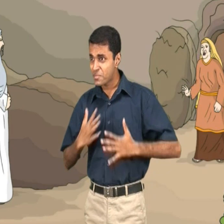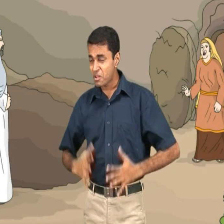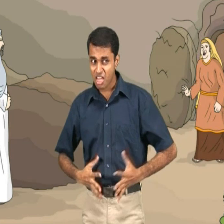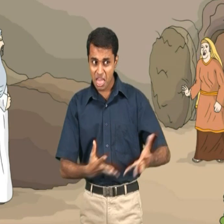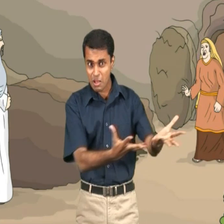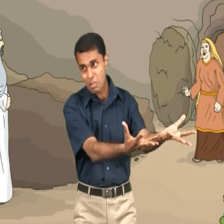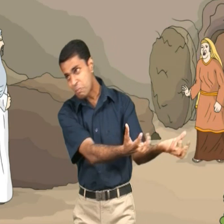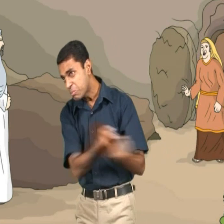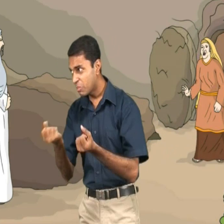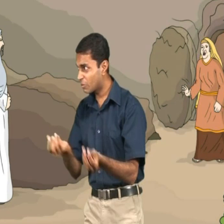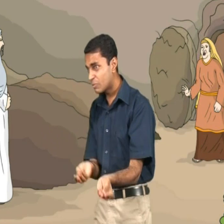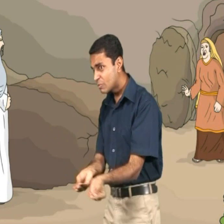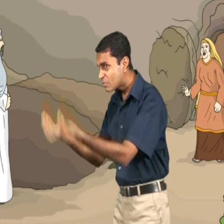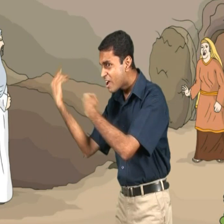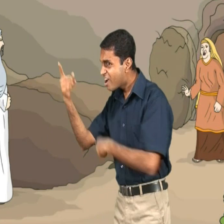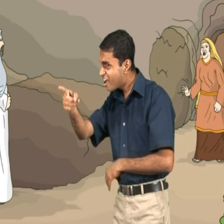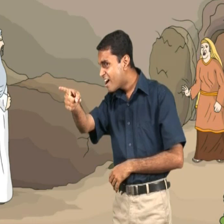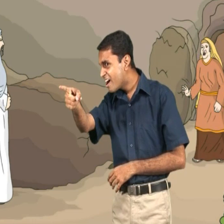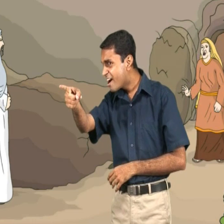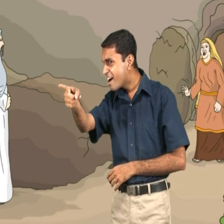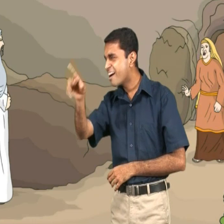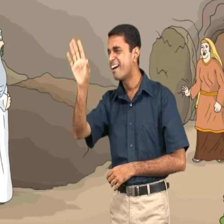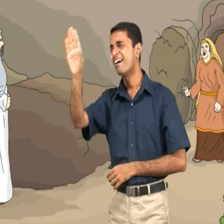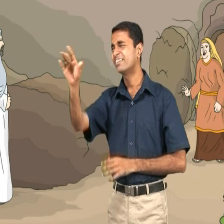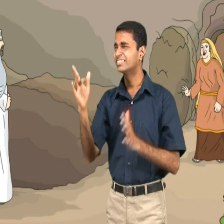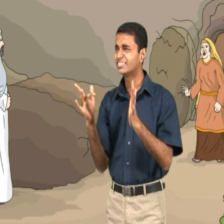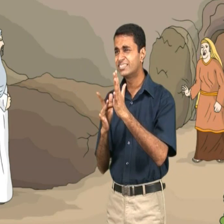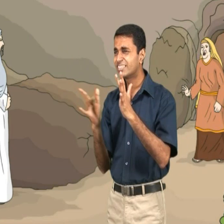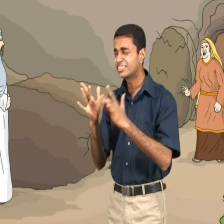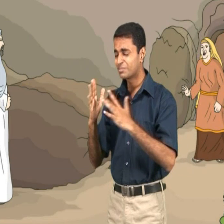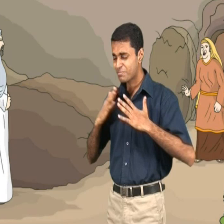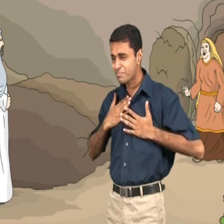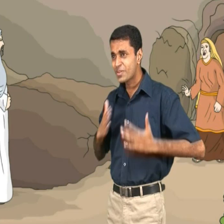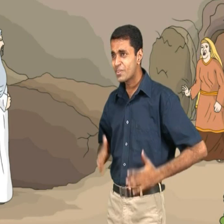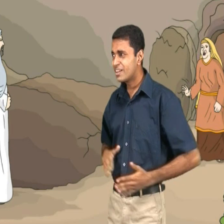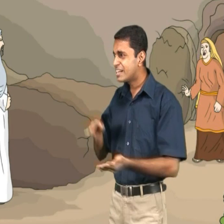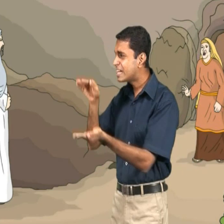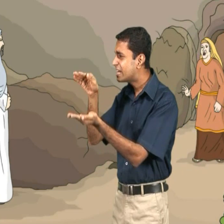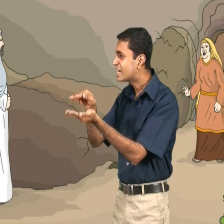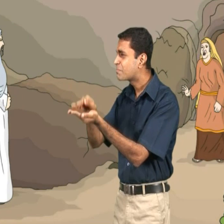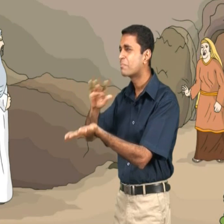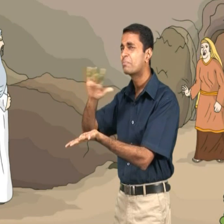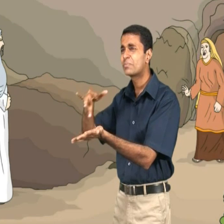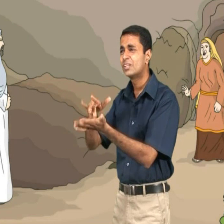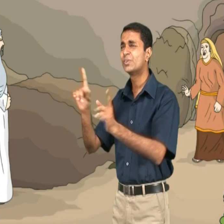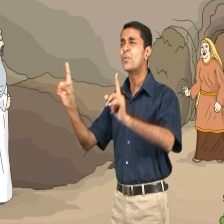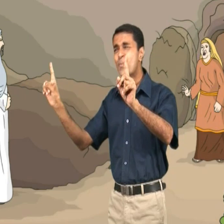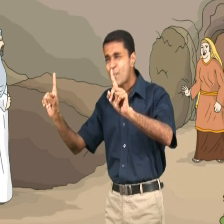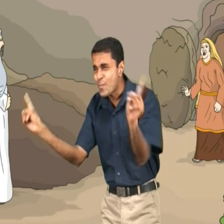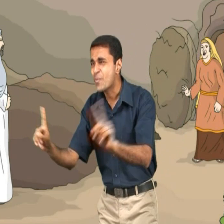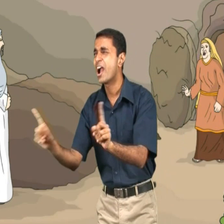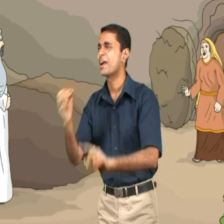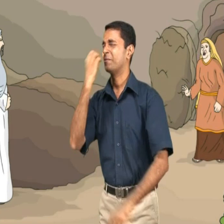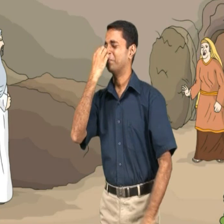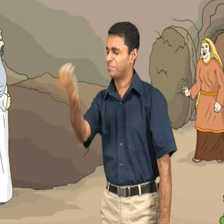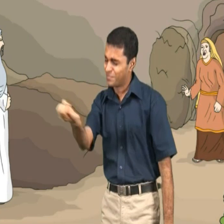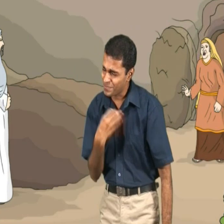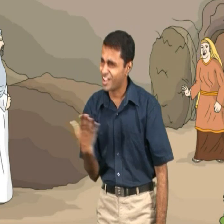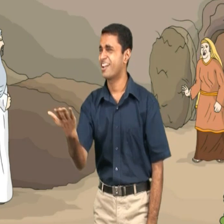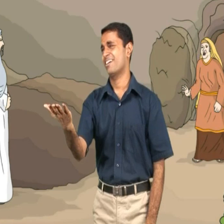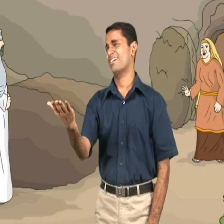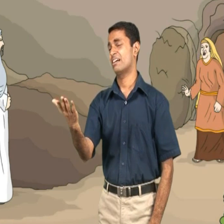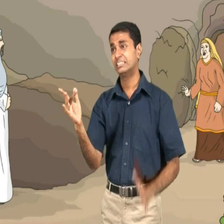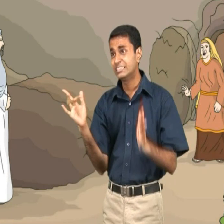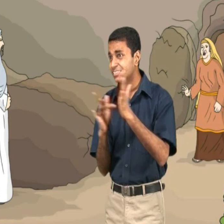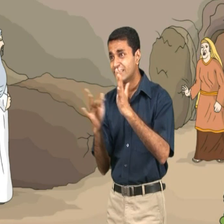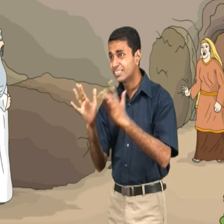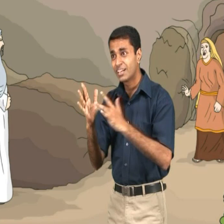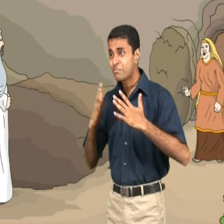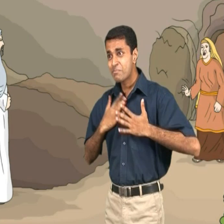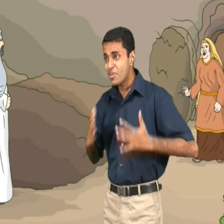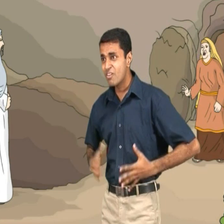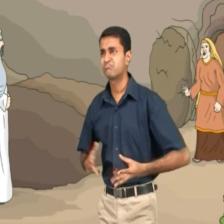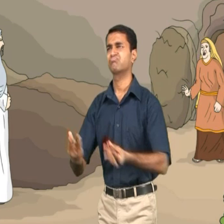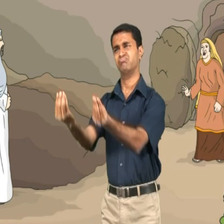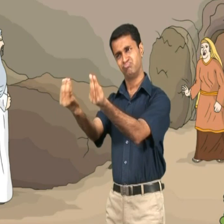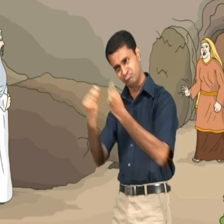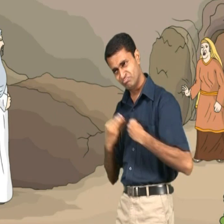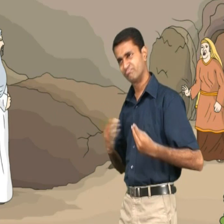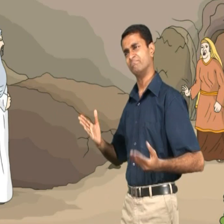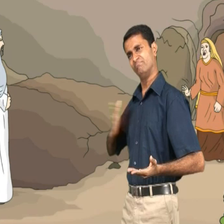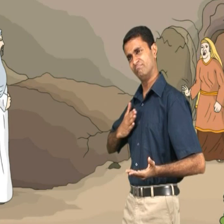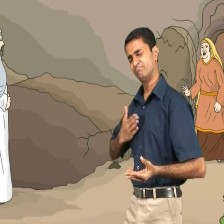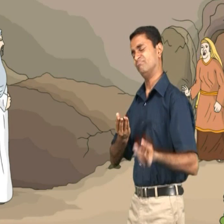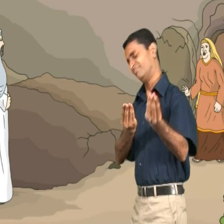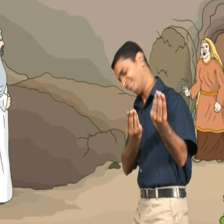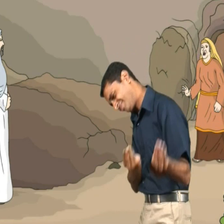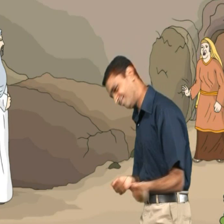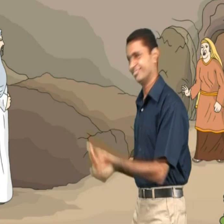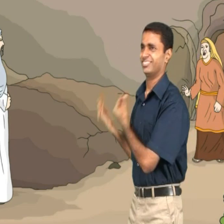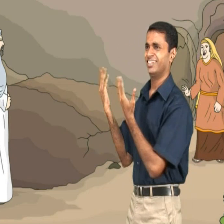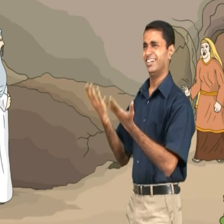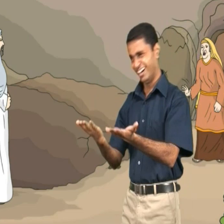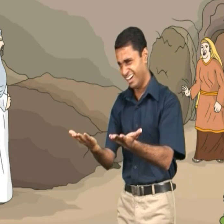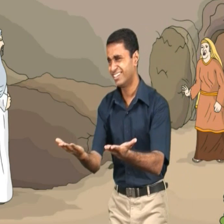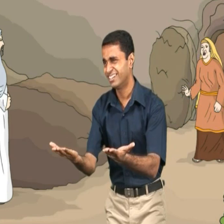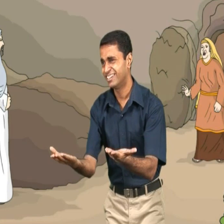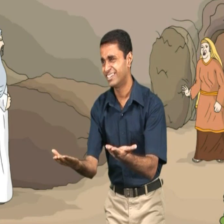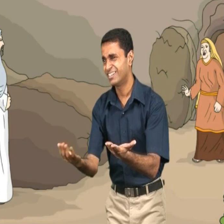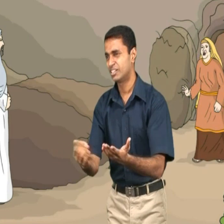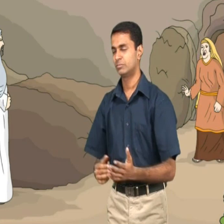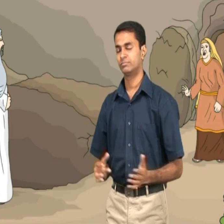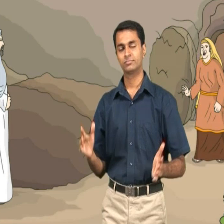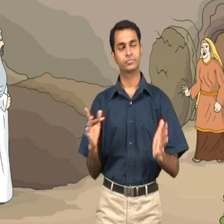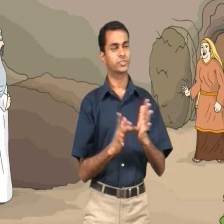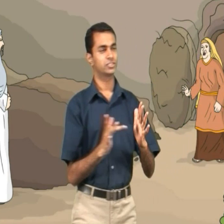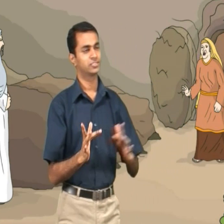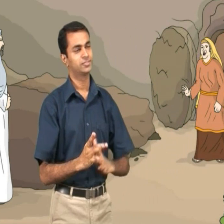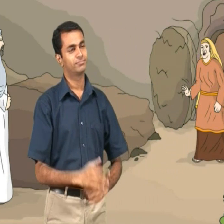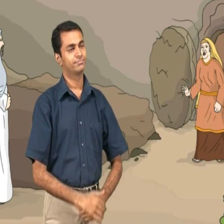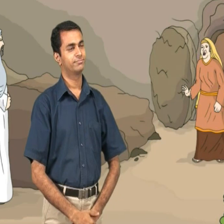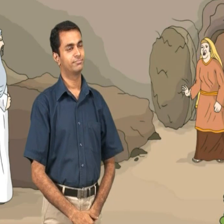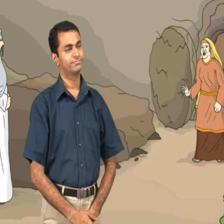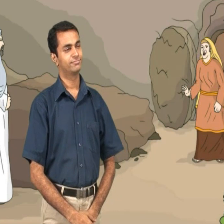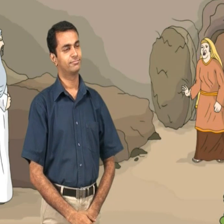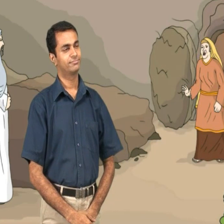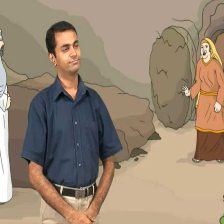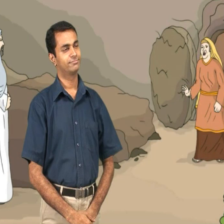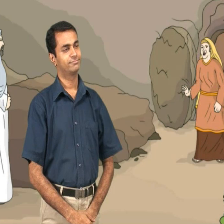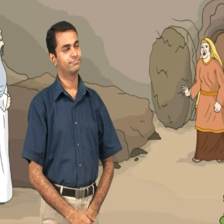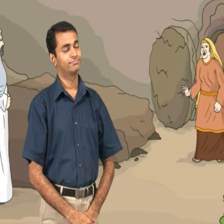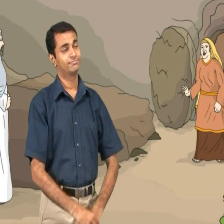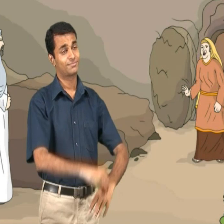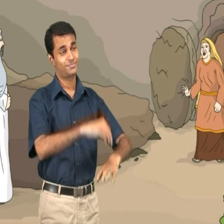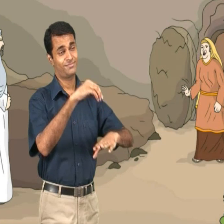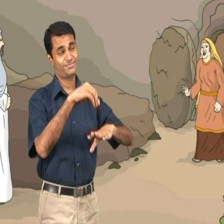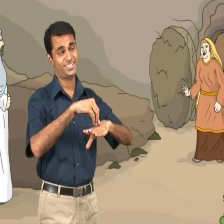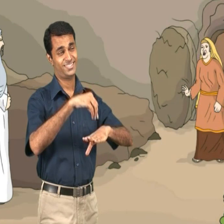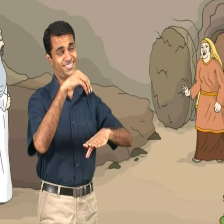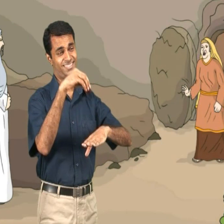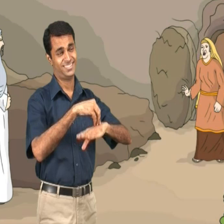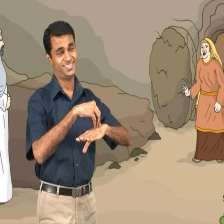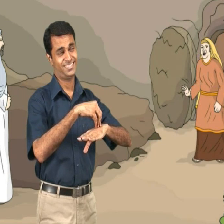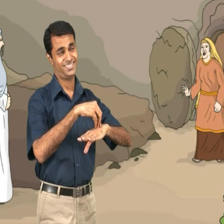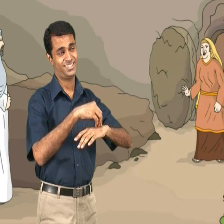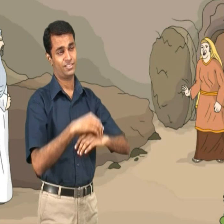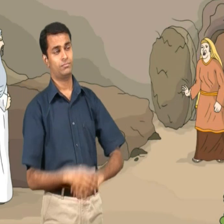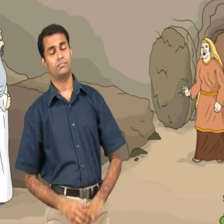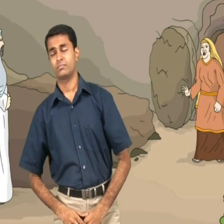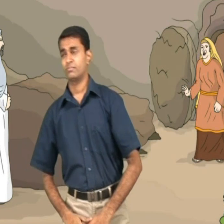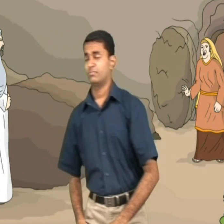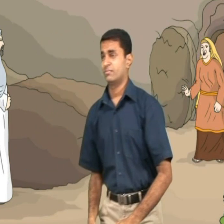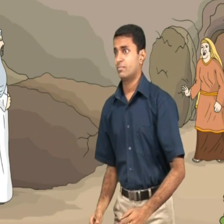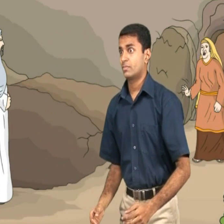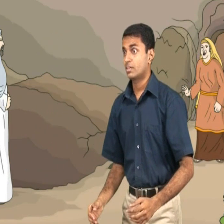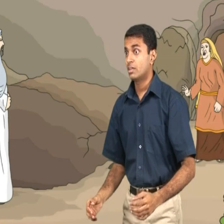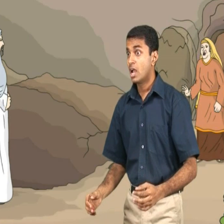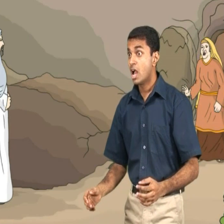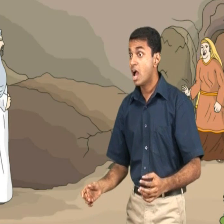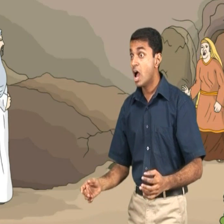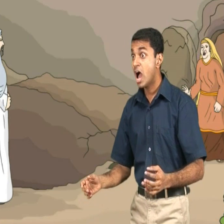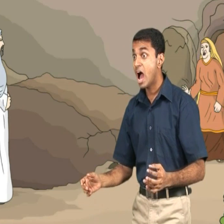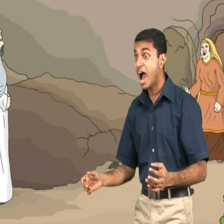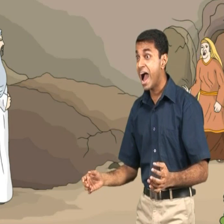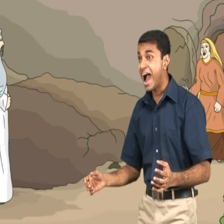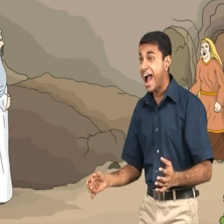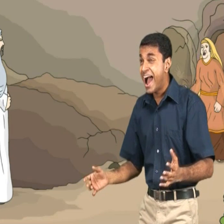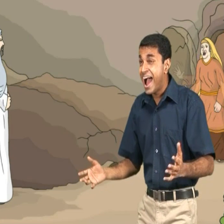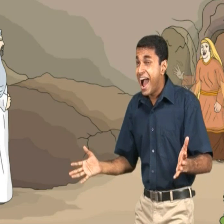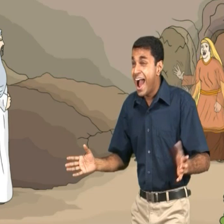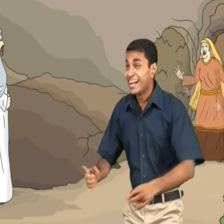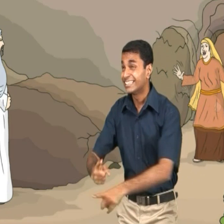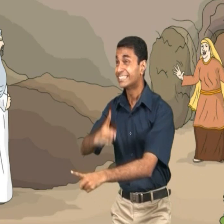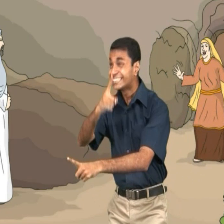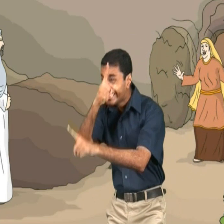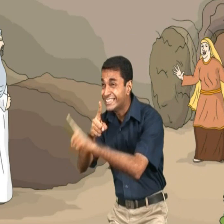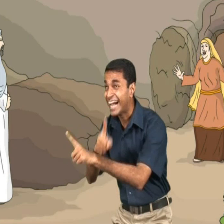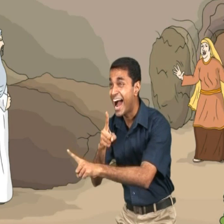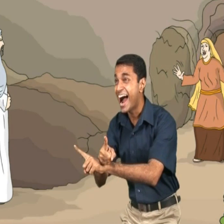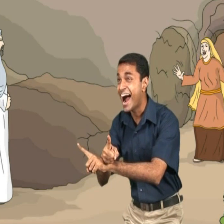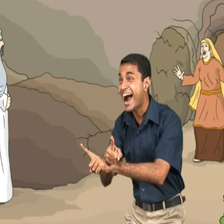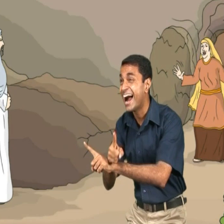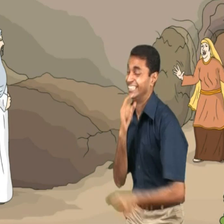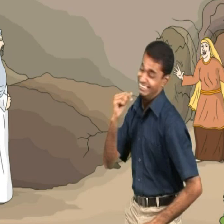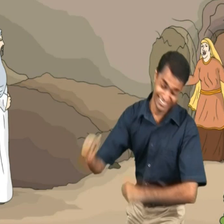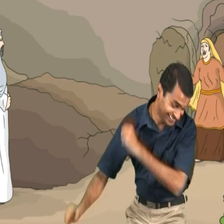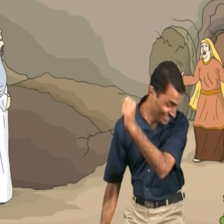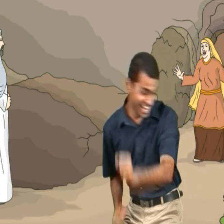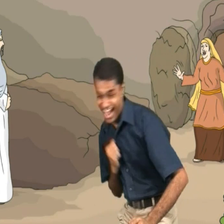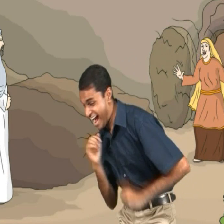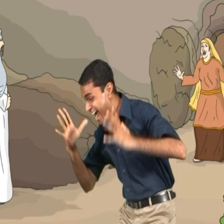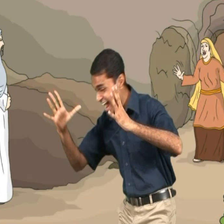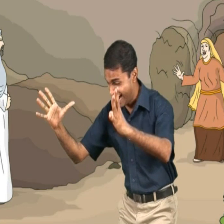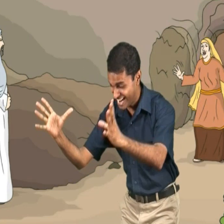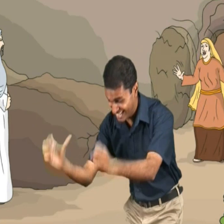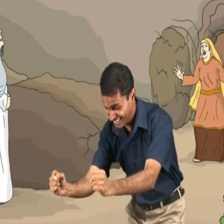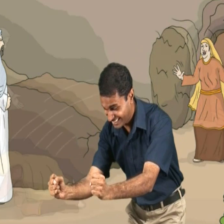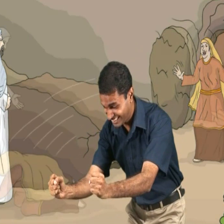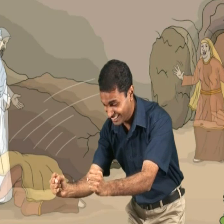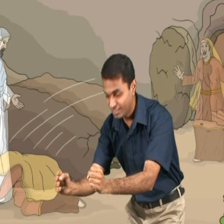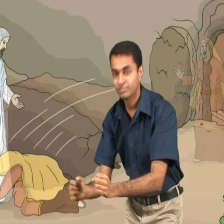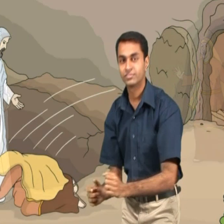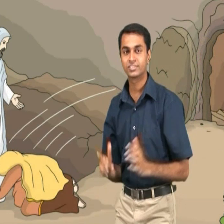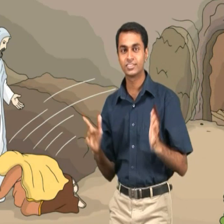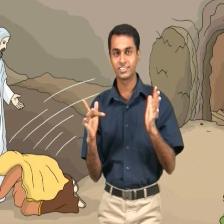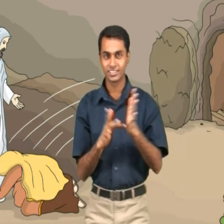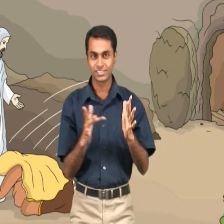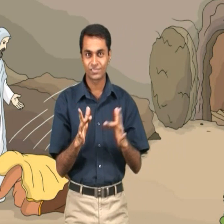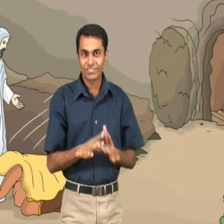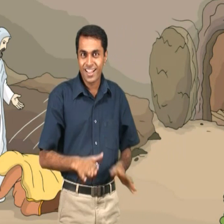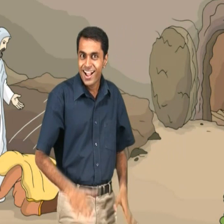Thinking He was the gardener, she said, “Sir, if you have carried Him off, tell me where you have put Him, and I will get Him.”